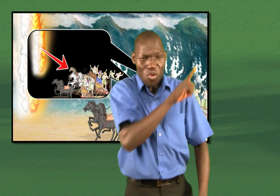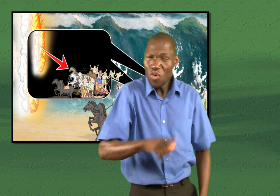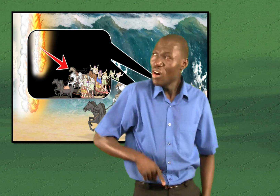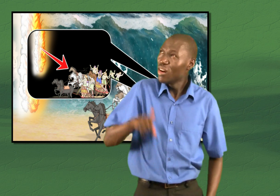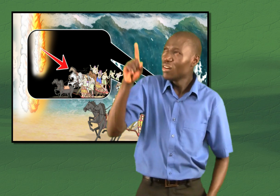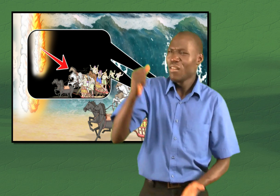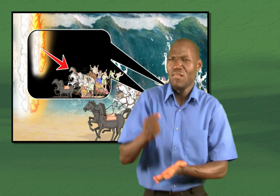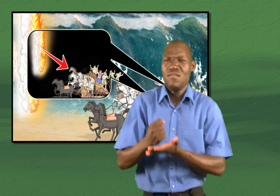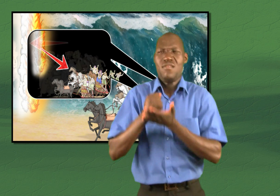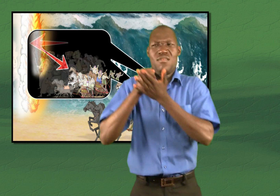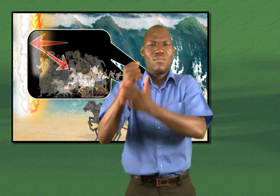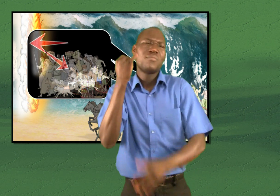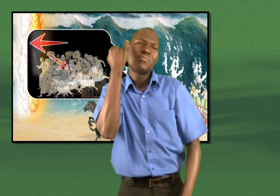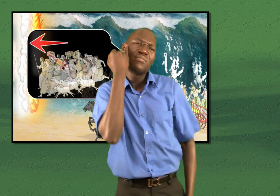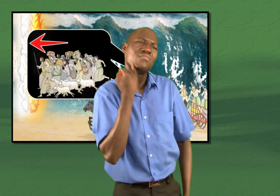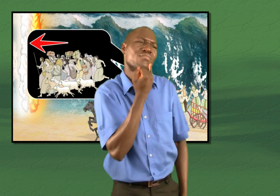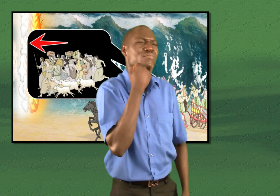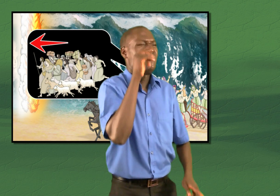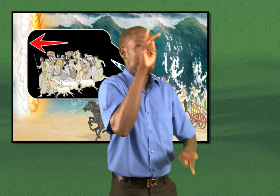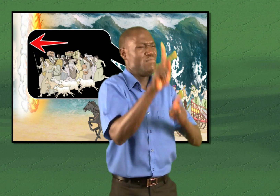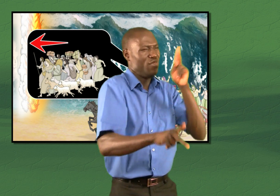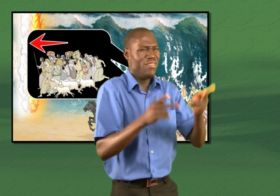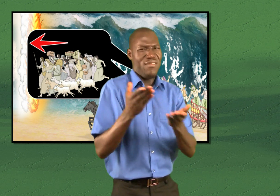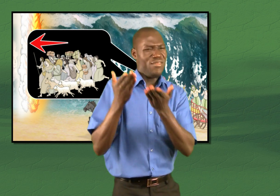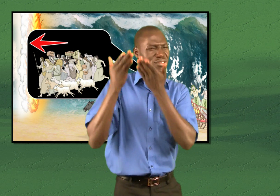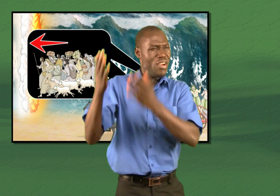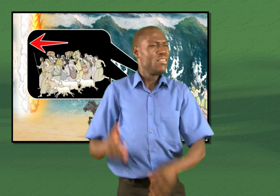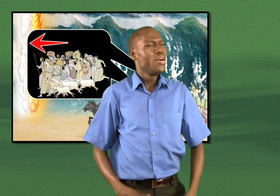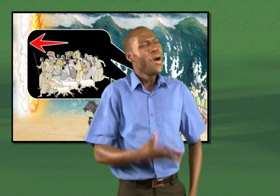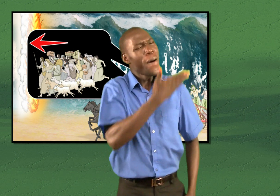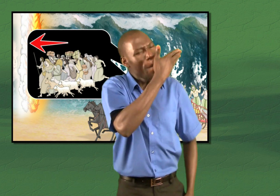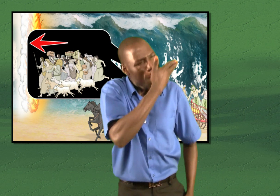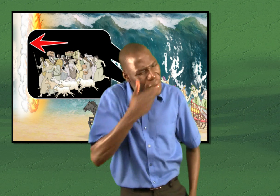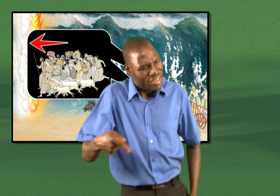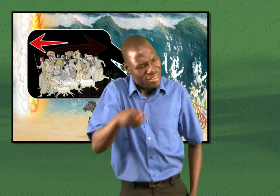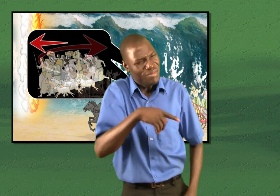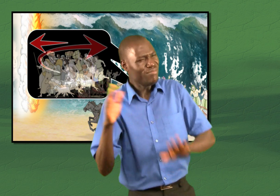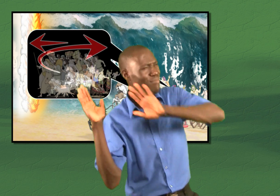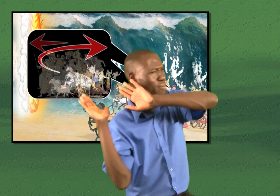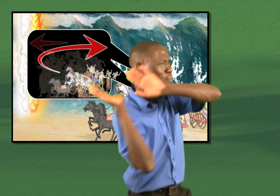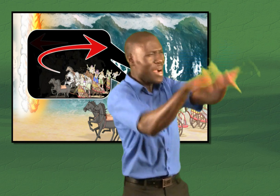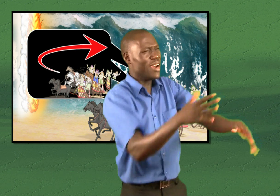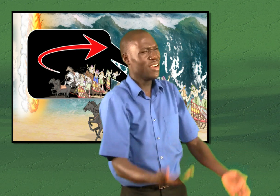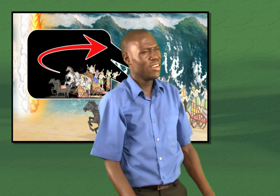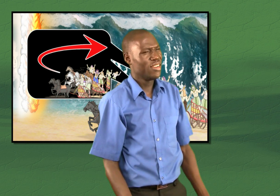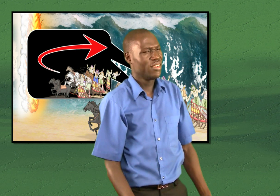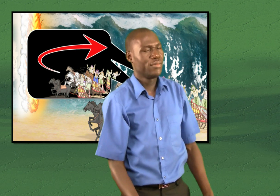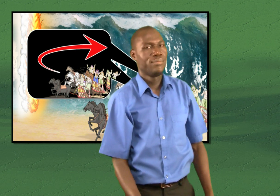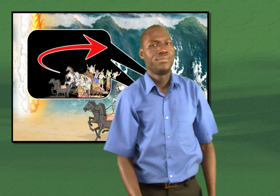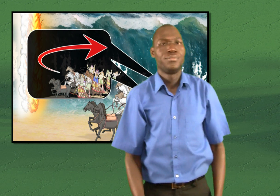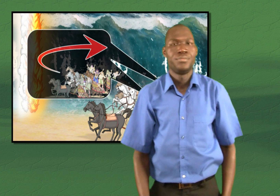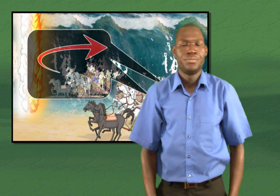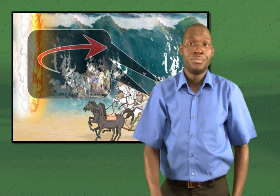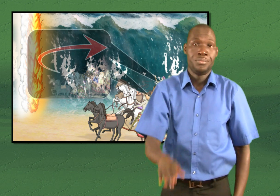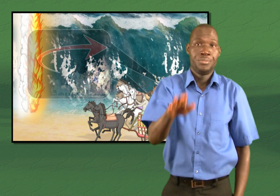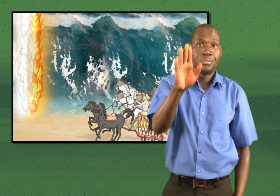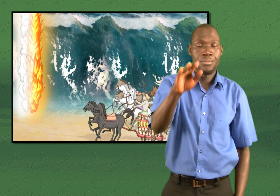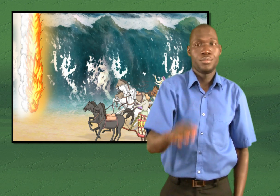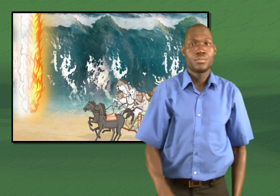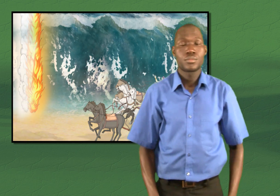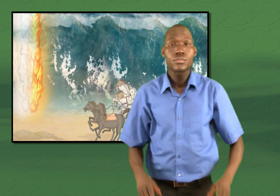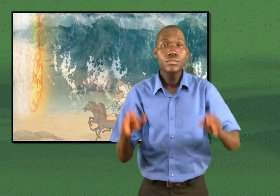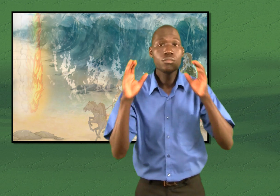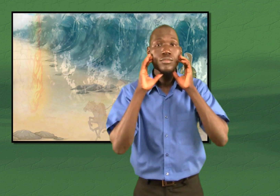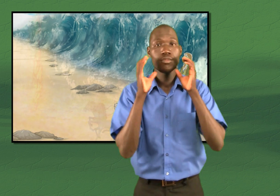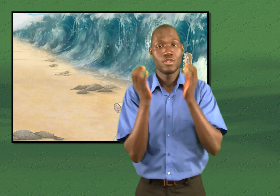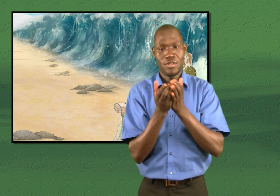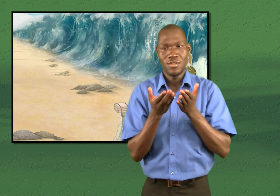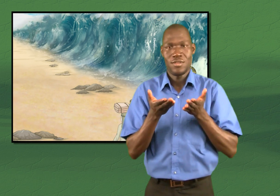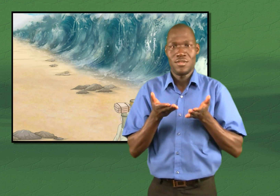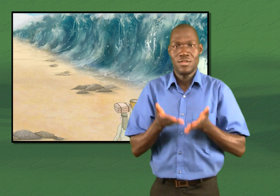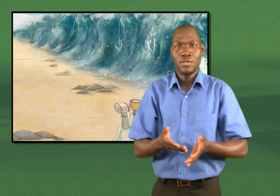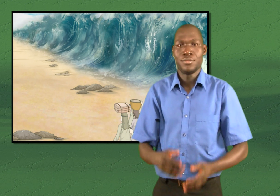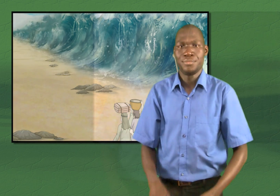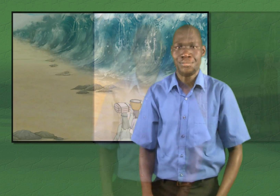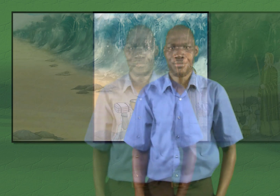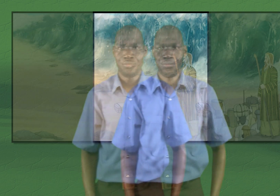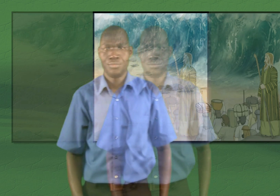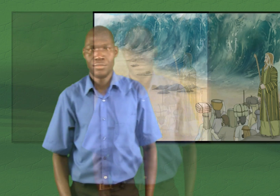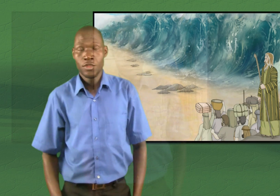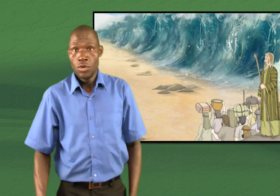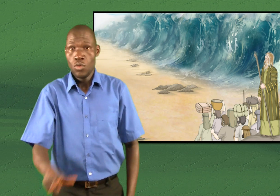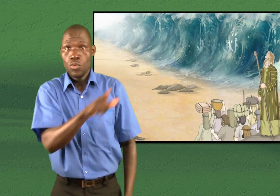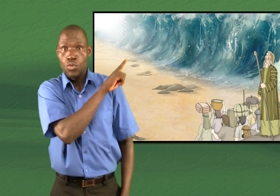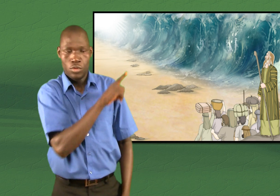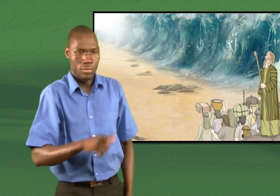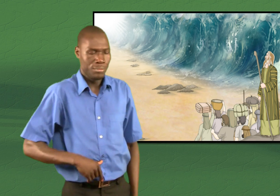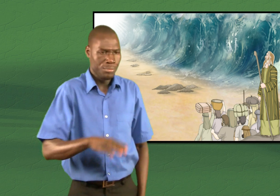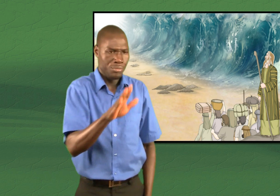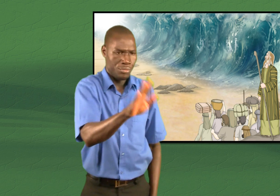“Let us flee from the Israelites,” said the Egyptians, “for the LORD is fighting for them against Egypt!”